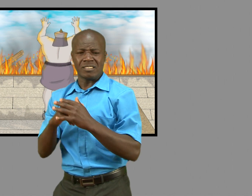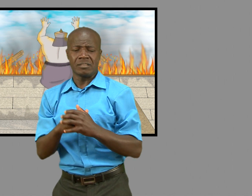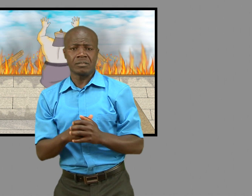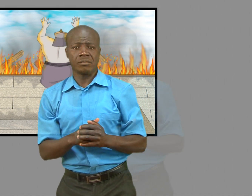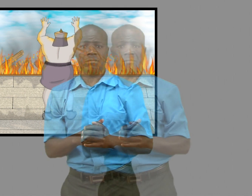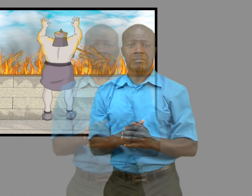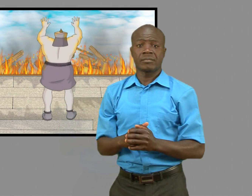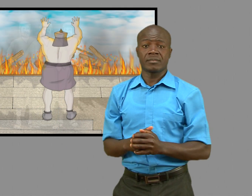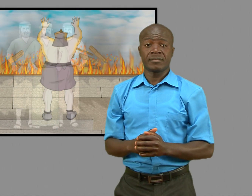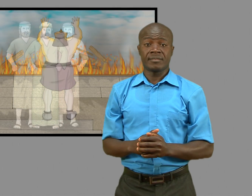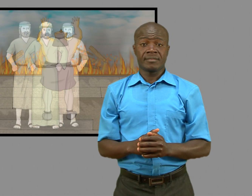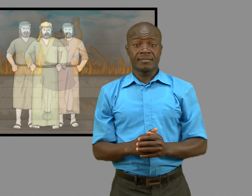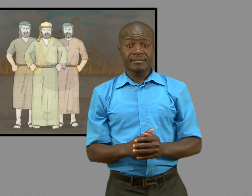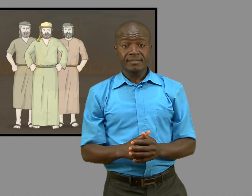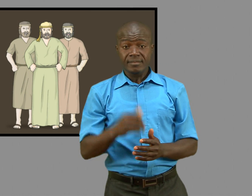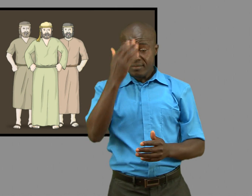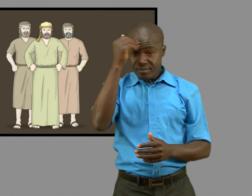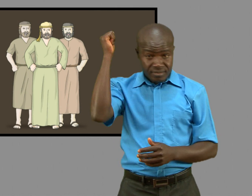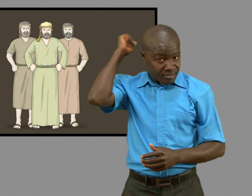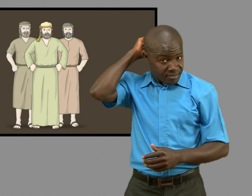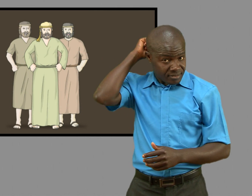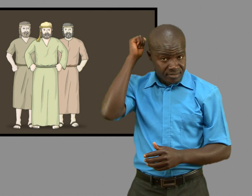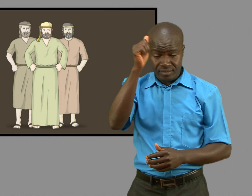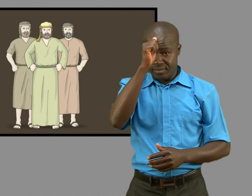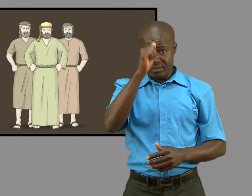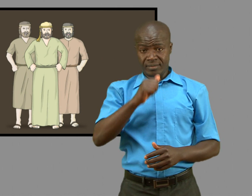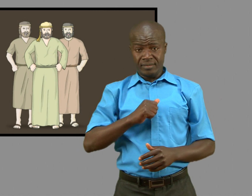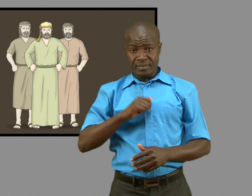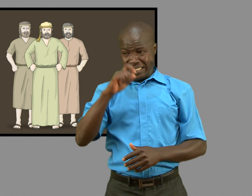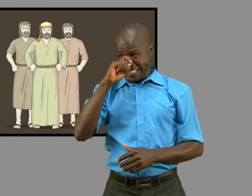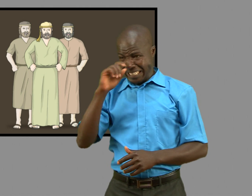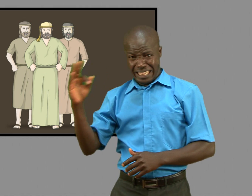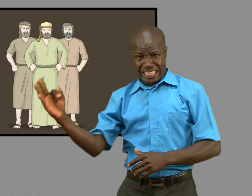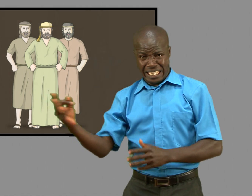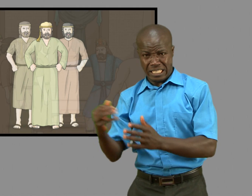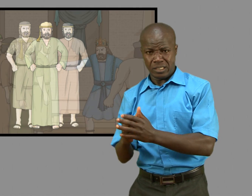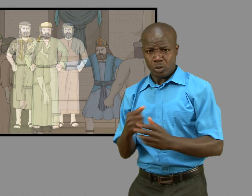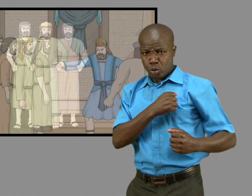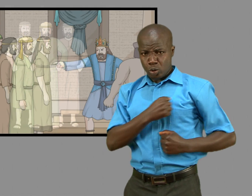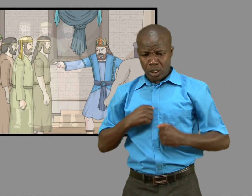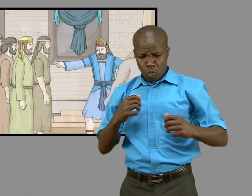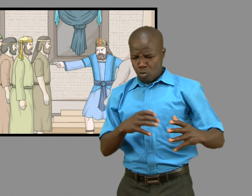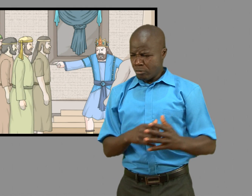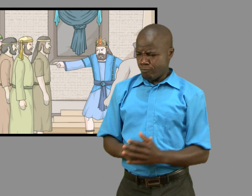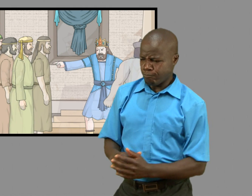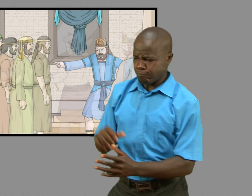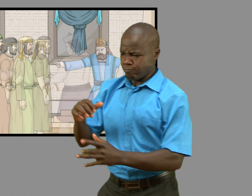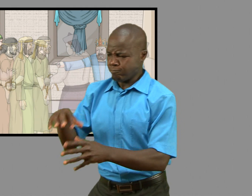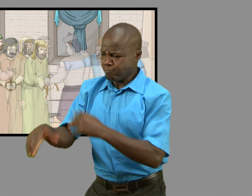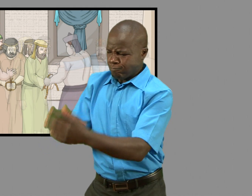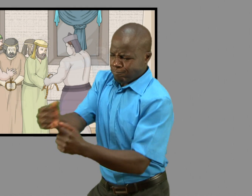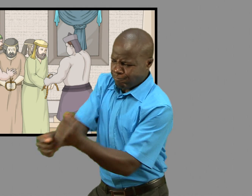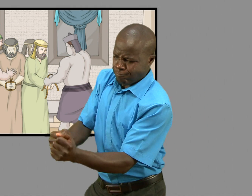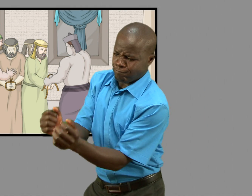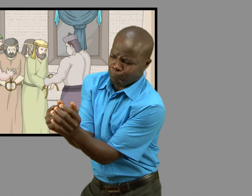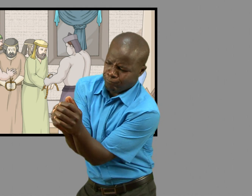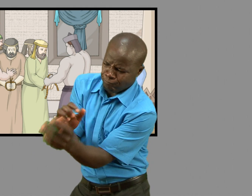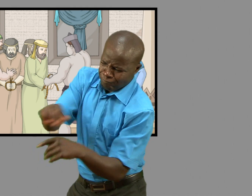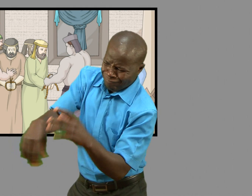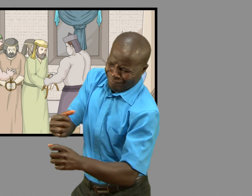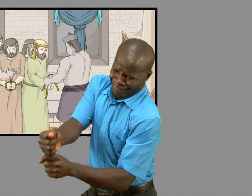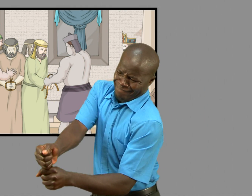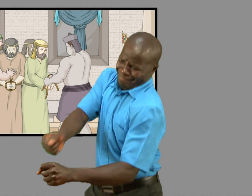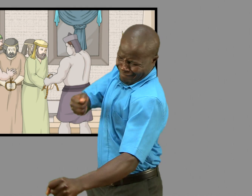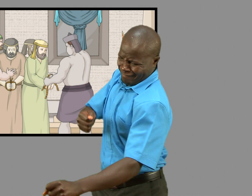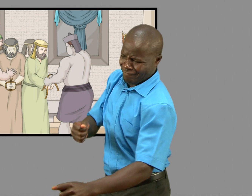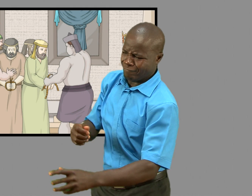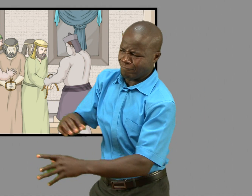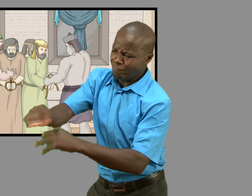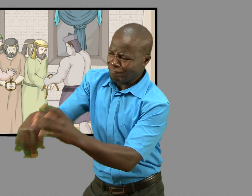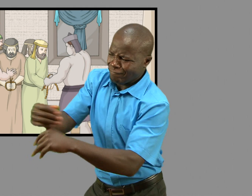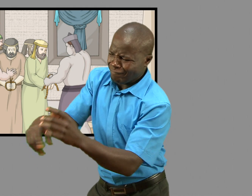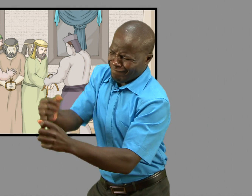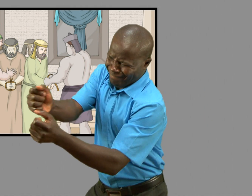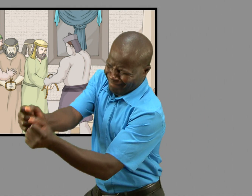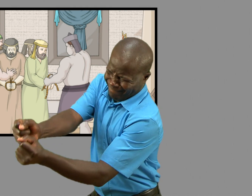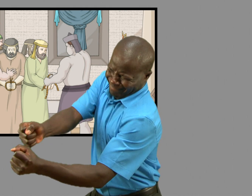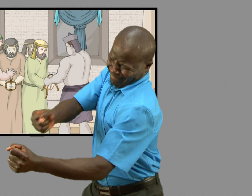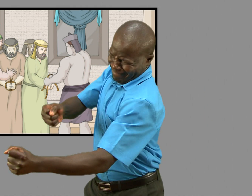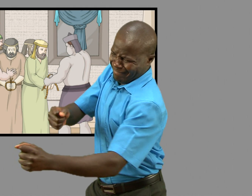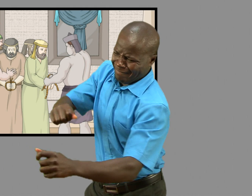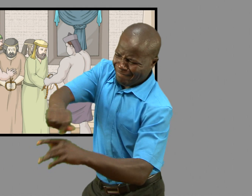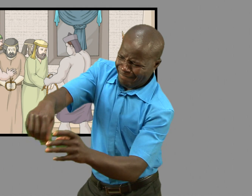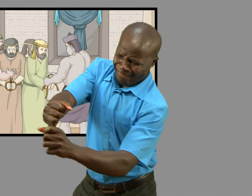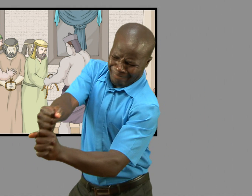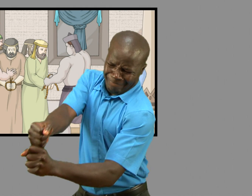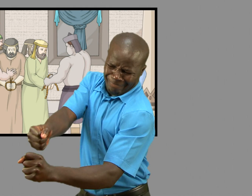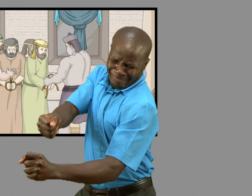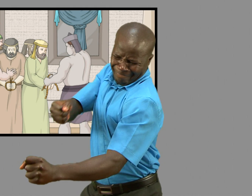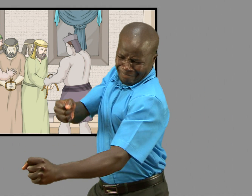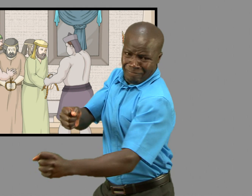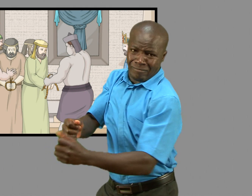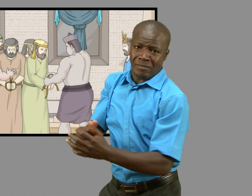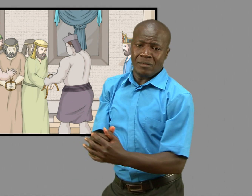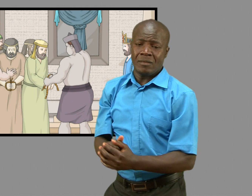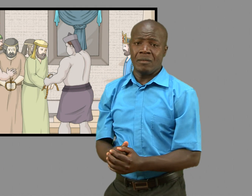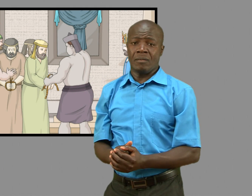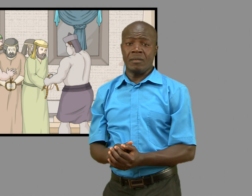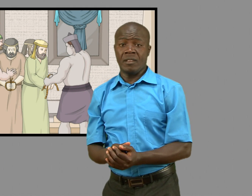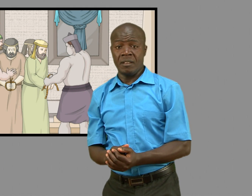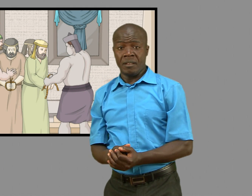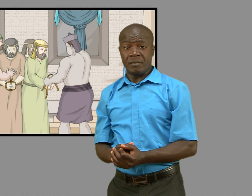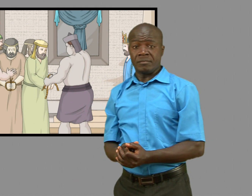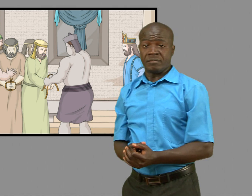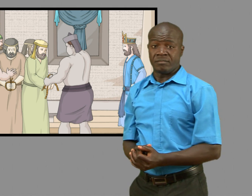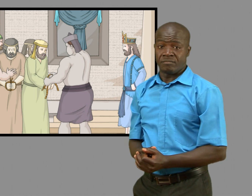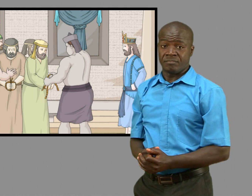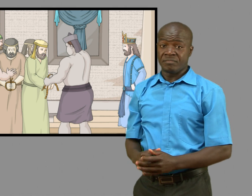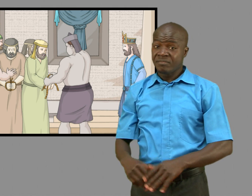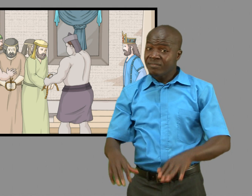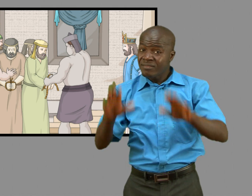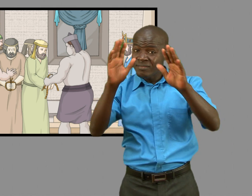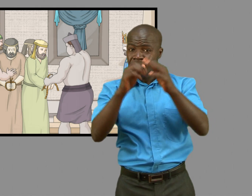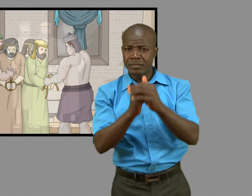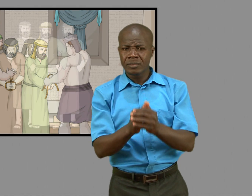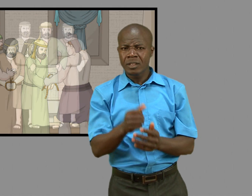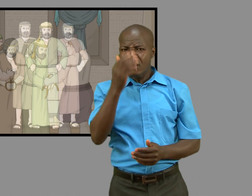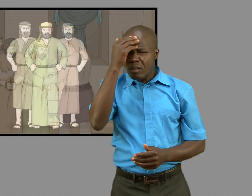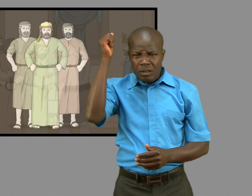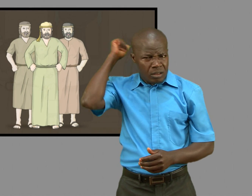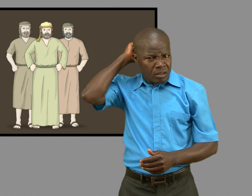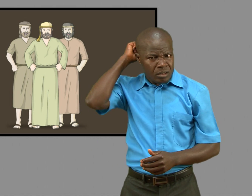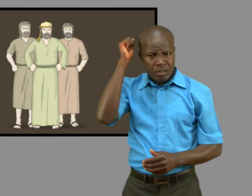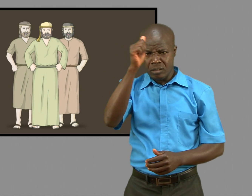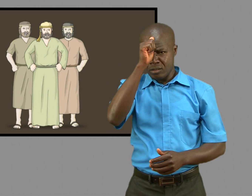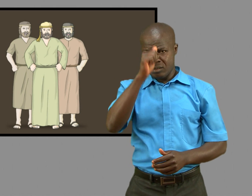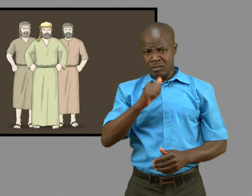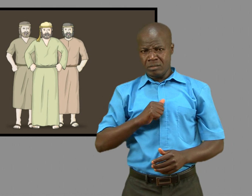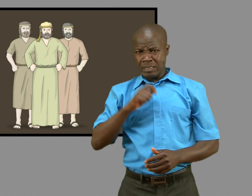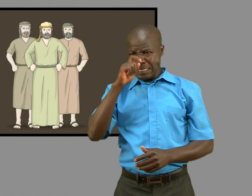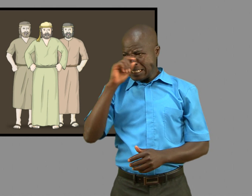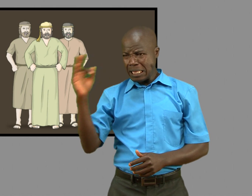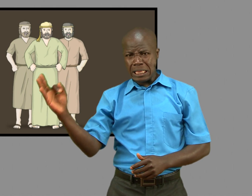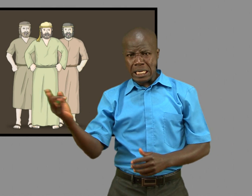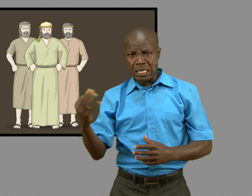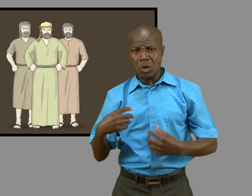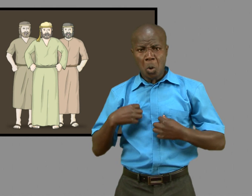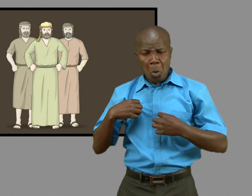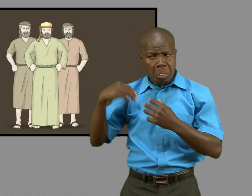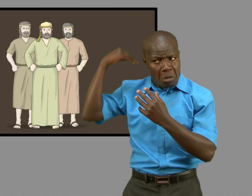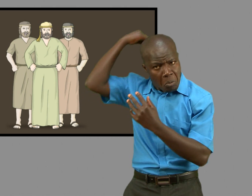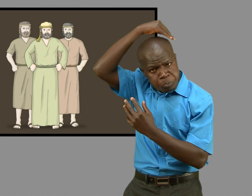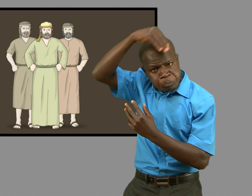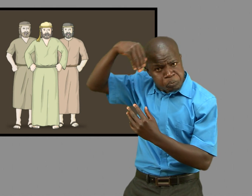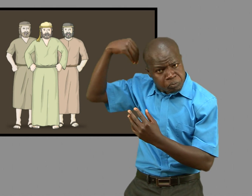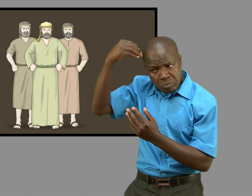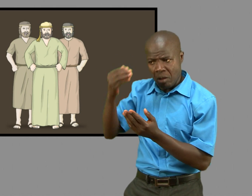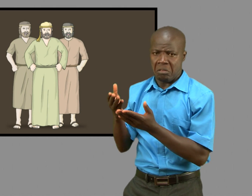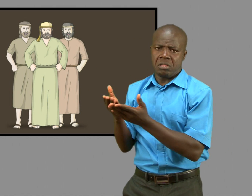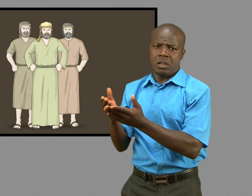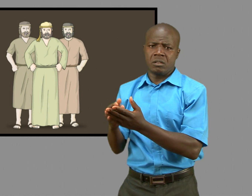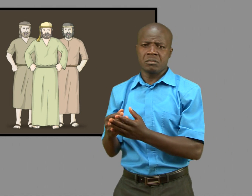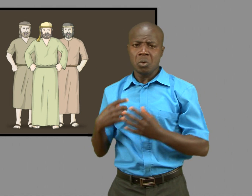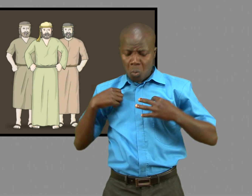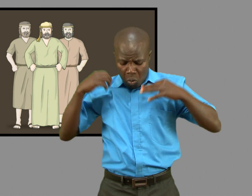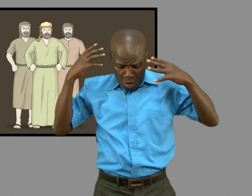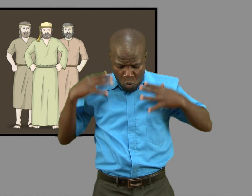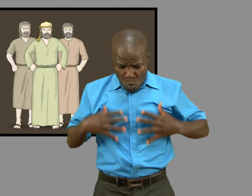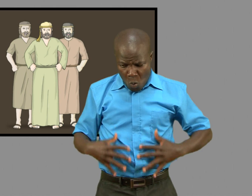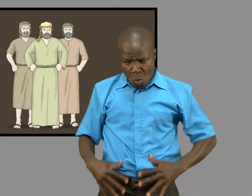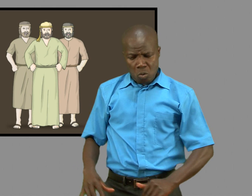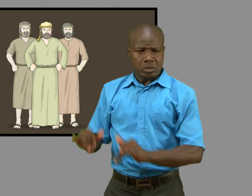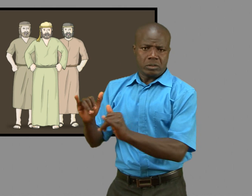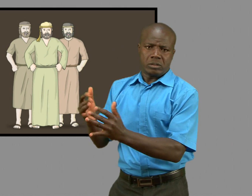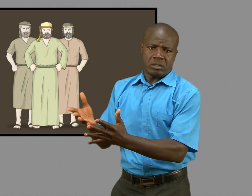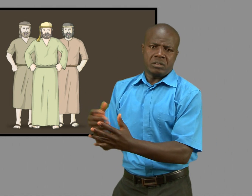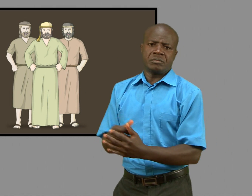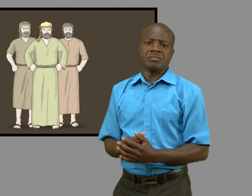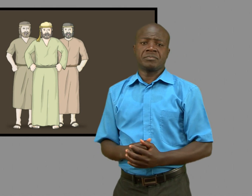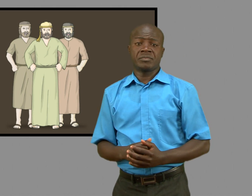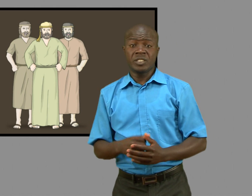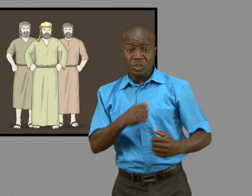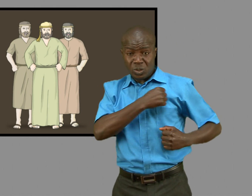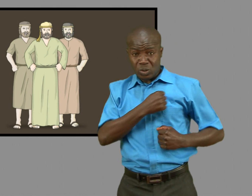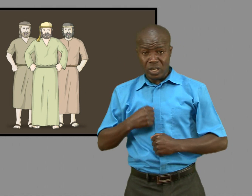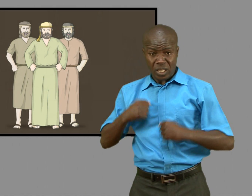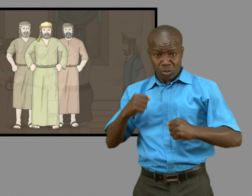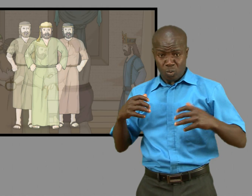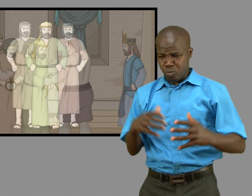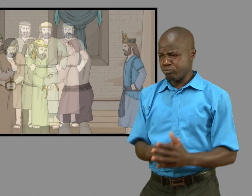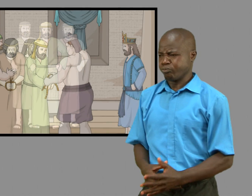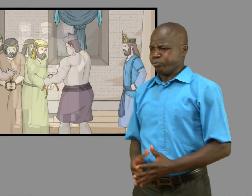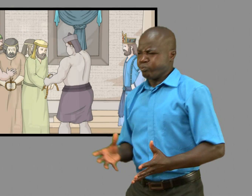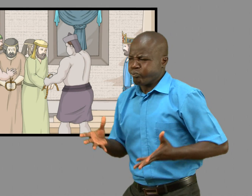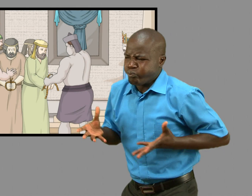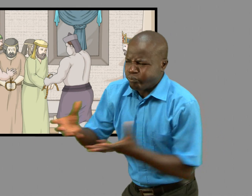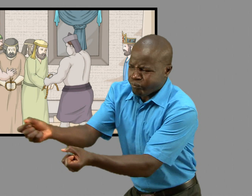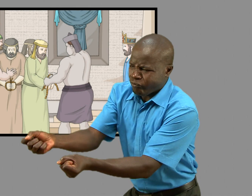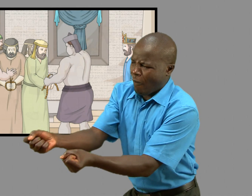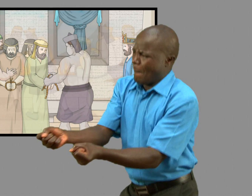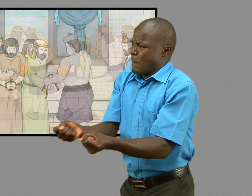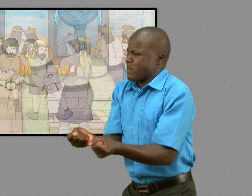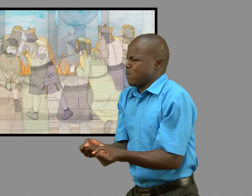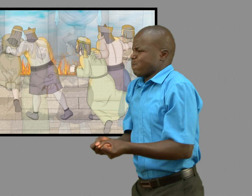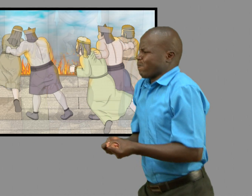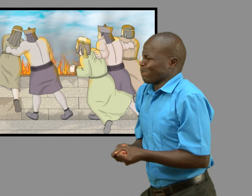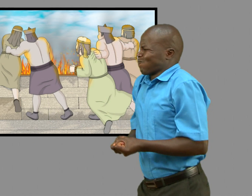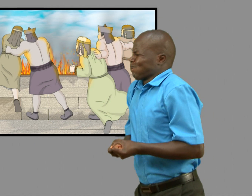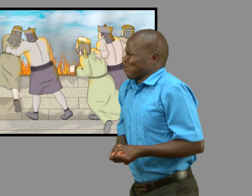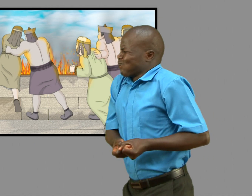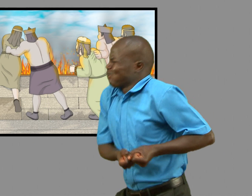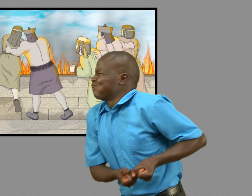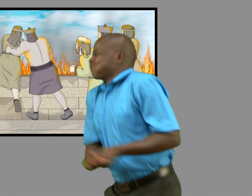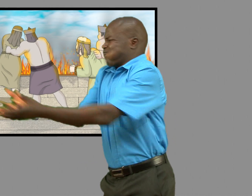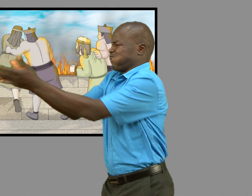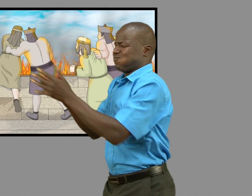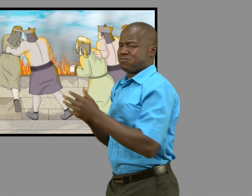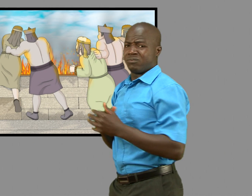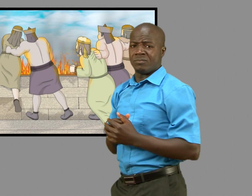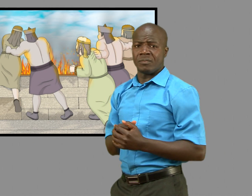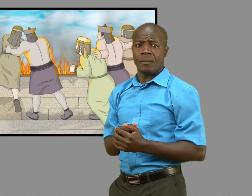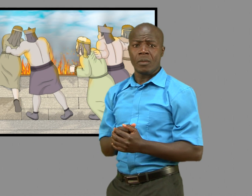So they were tied up, wearing robes, trousers, turbans, and other clothes, and they were thrown into the blazing fiery furnace.